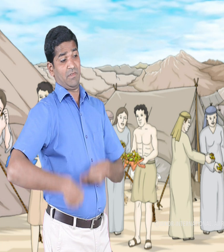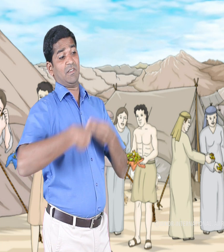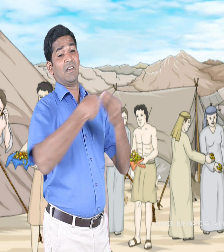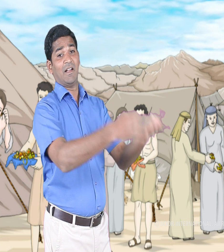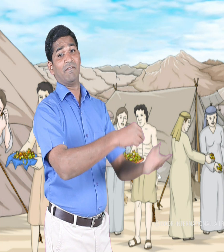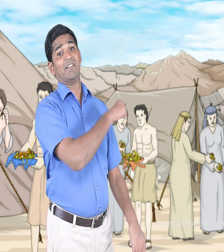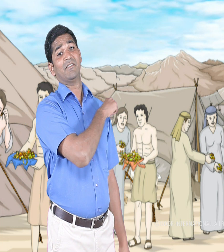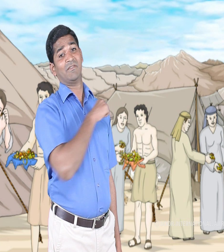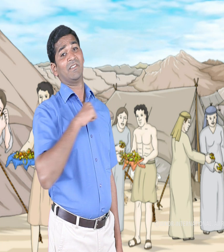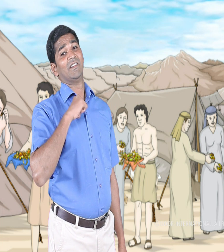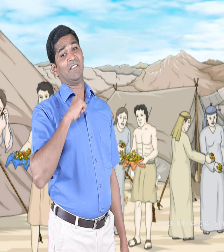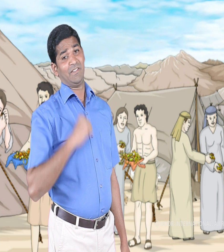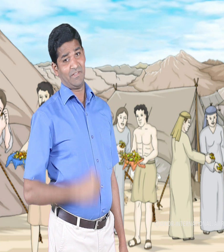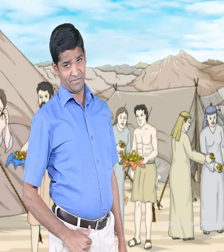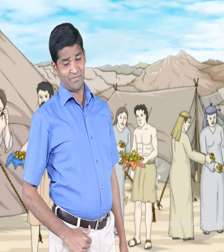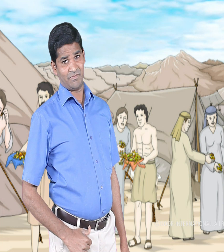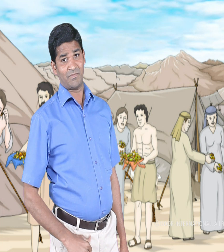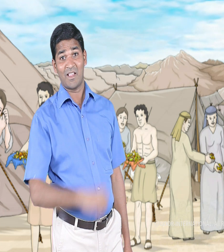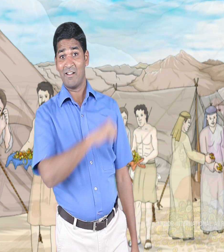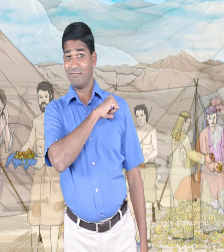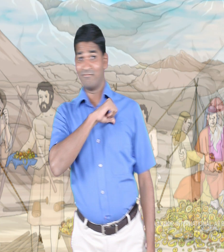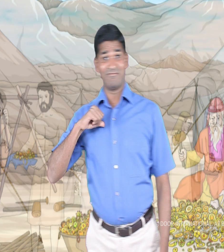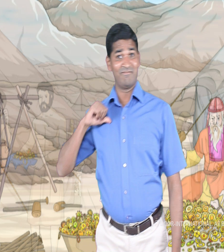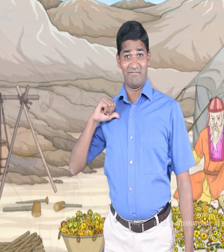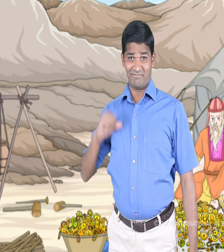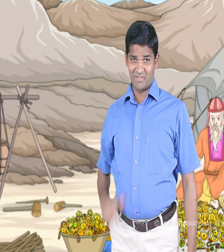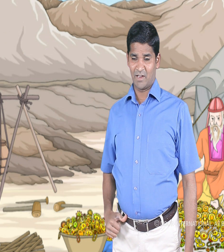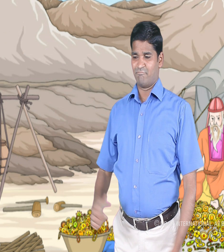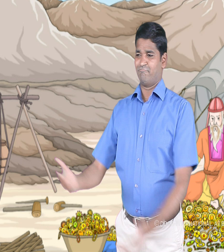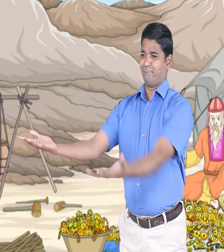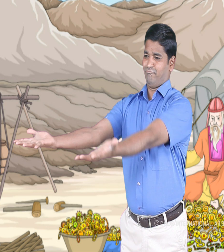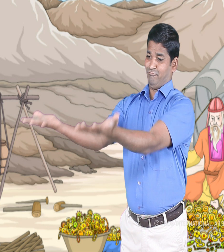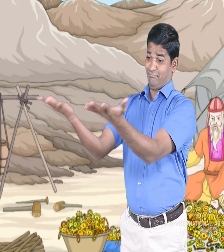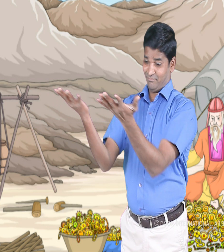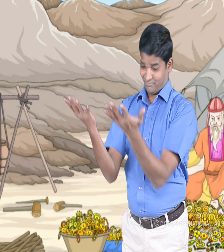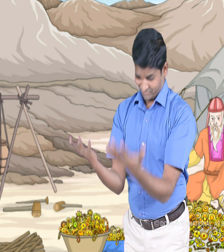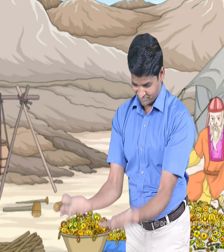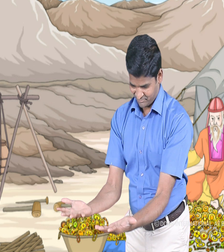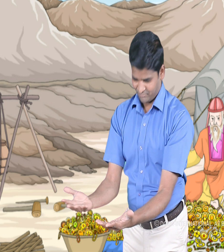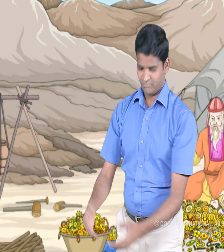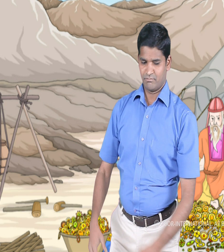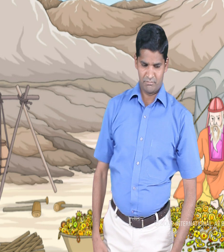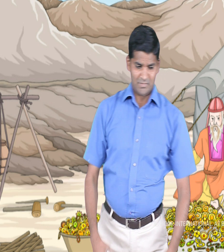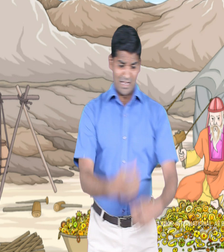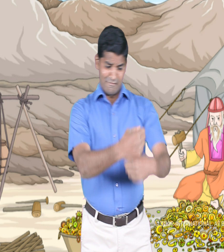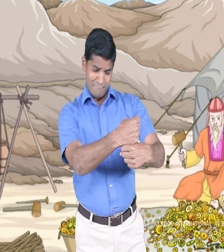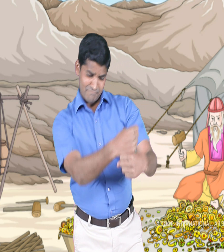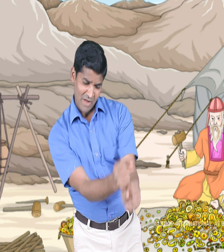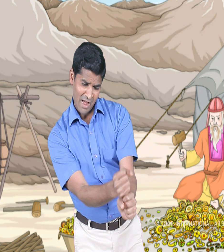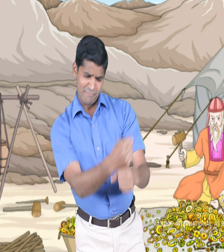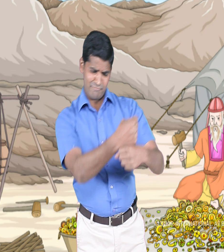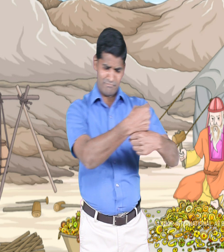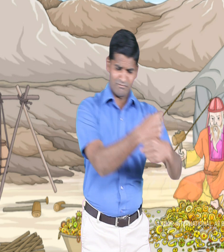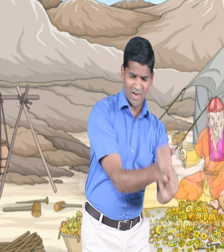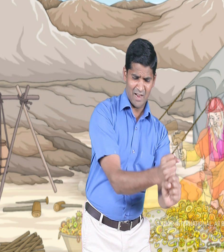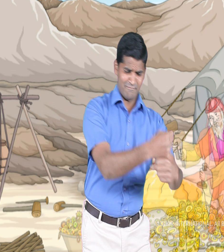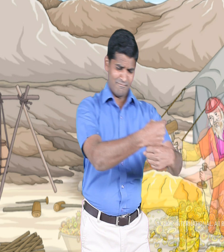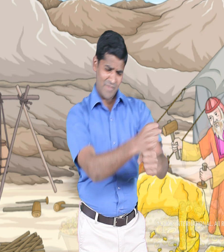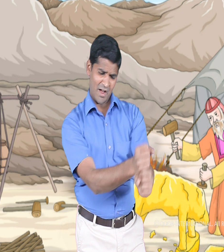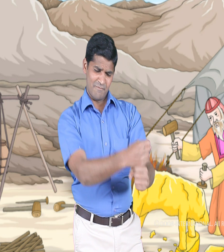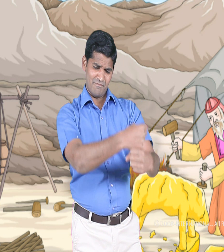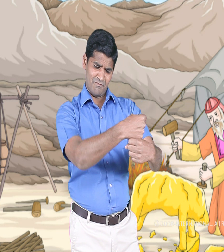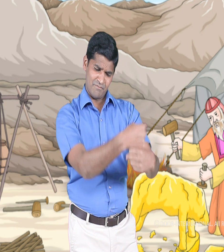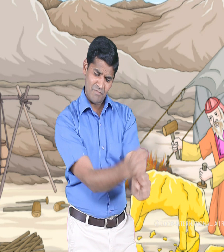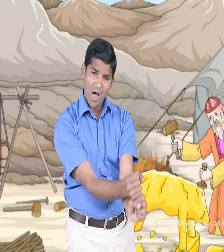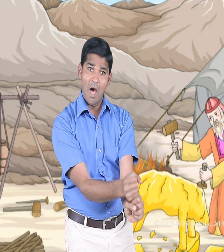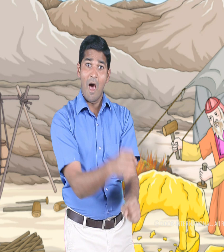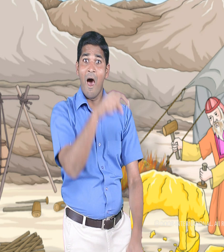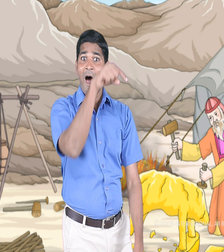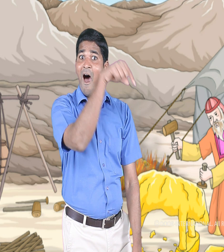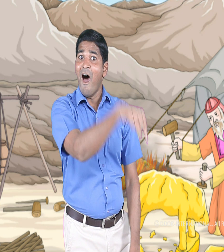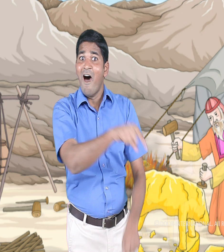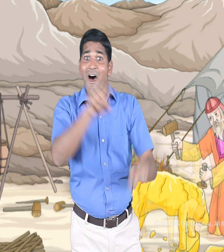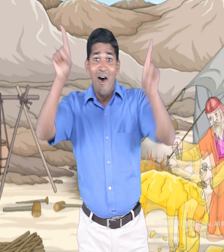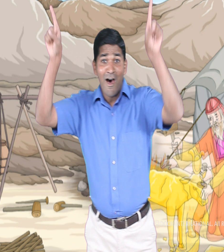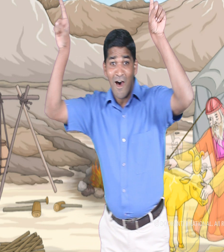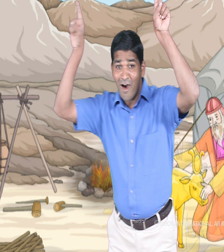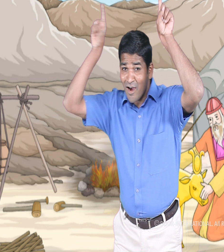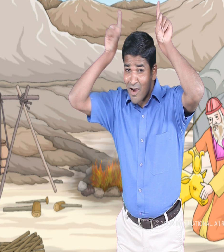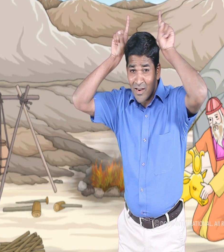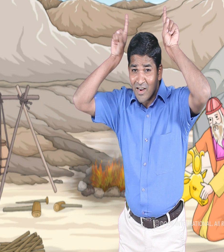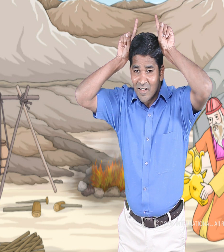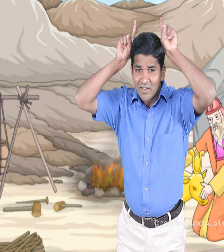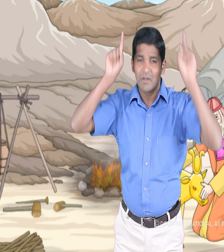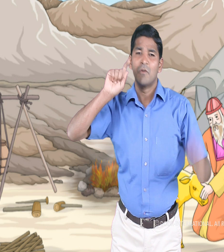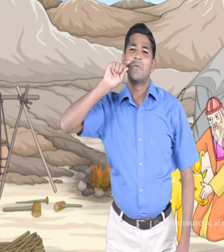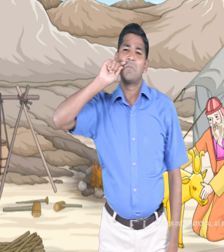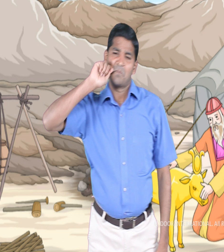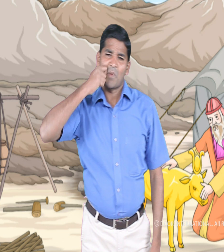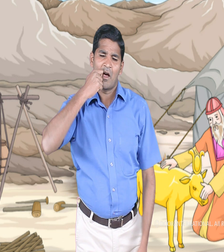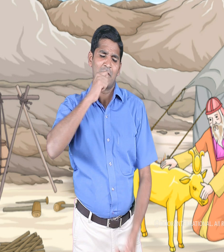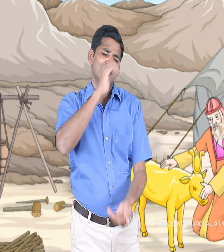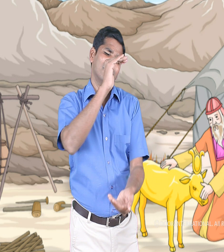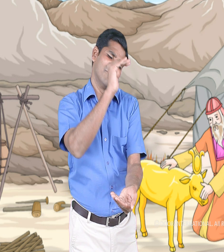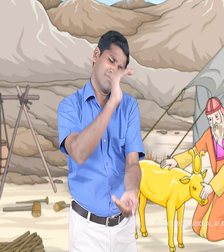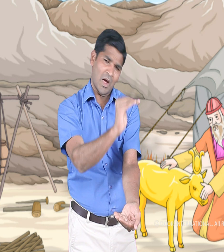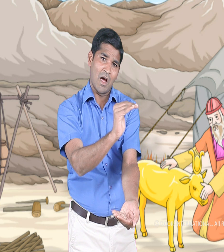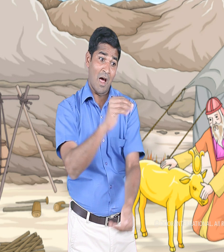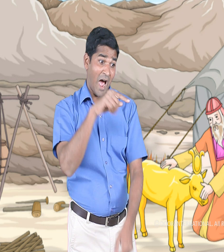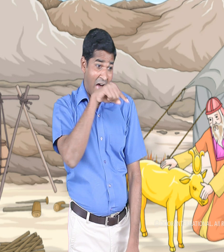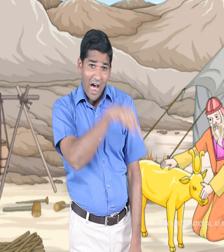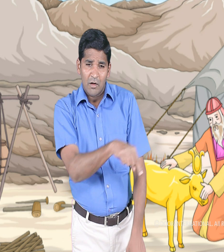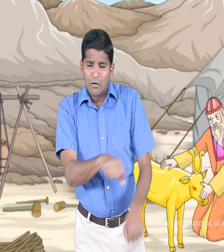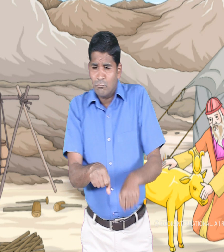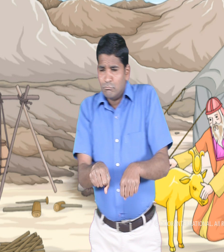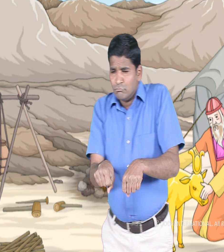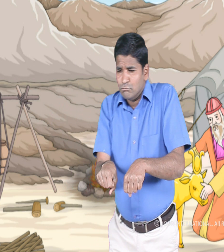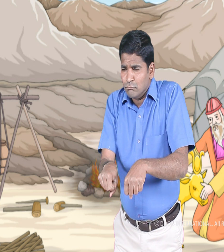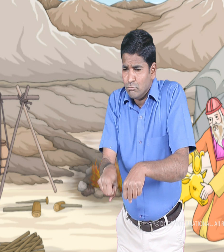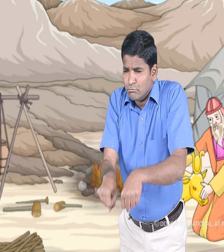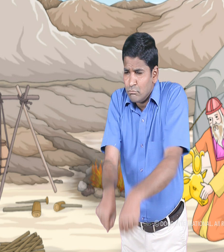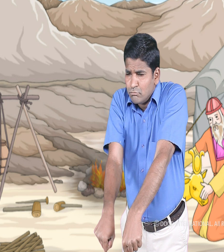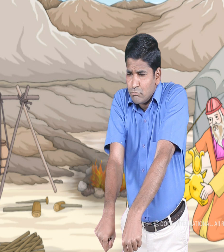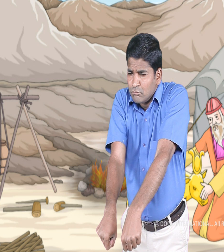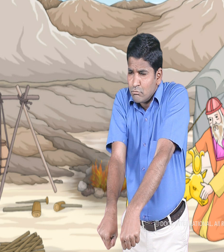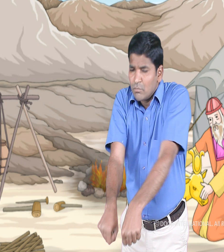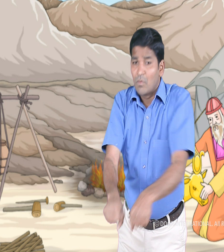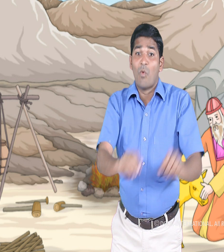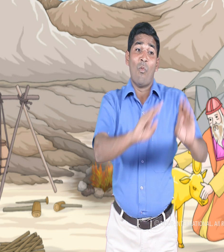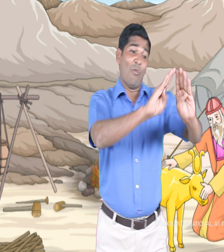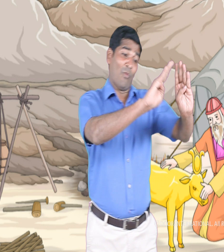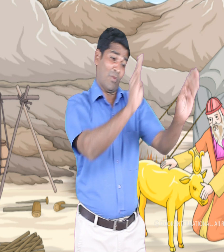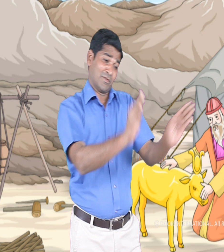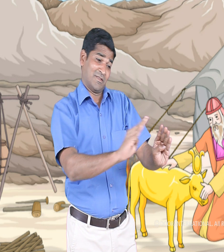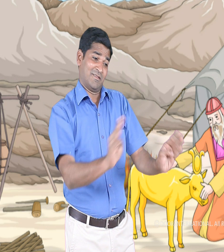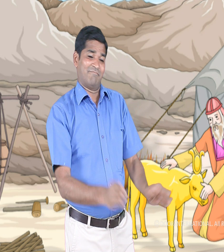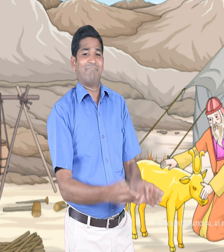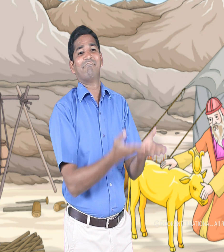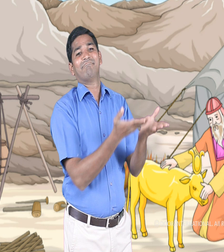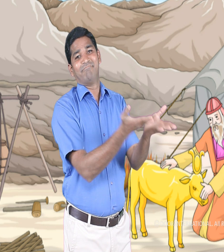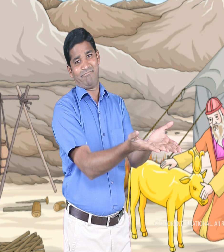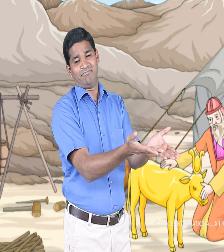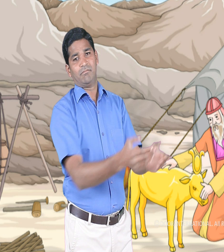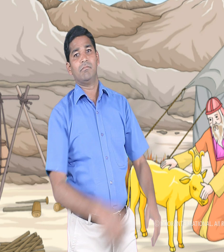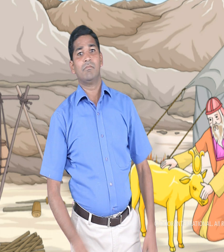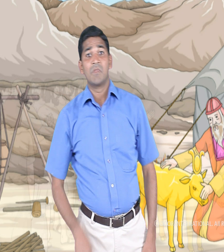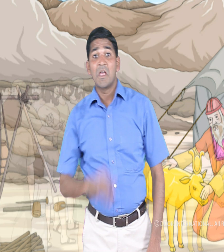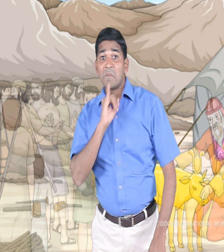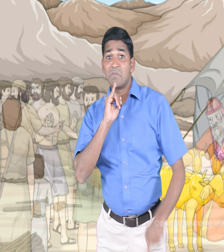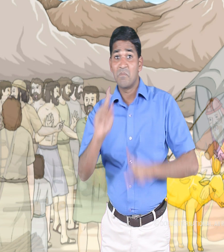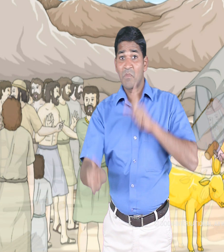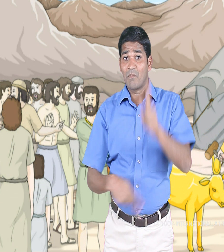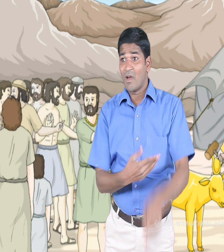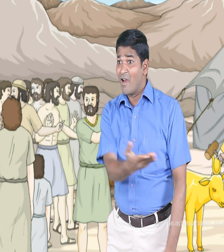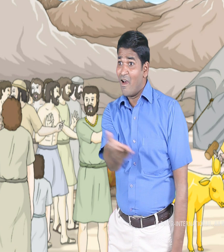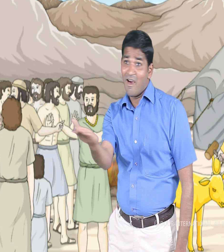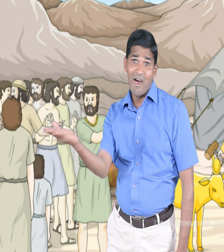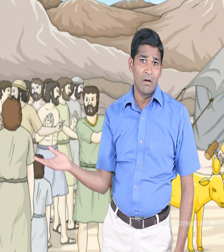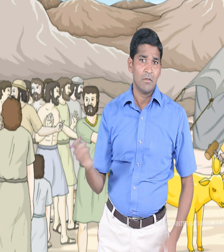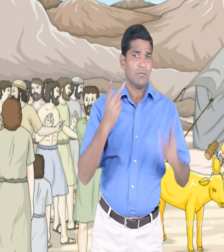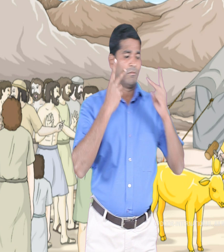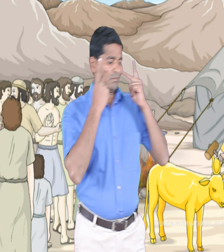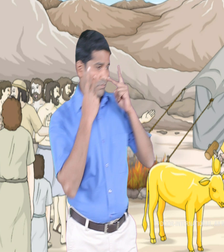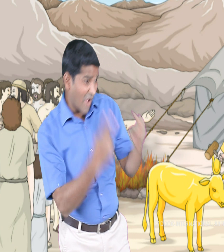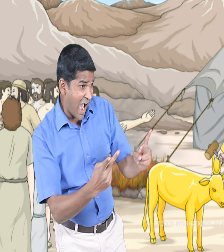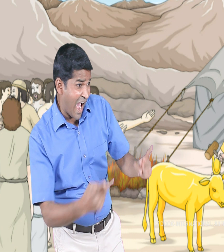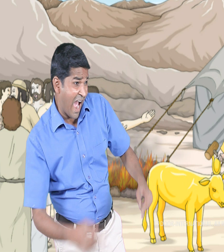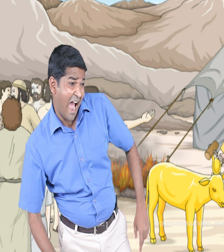He took the gold from their hands, and with an engraving tool he fashioned it into a molten calf.